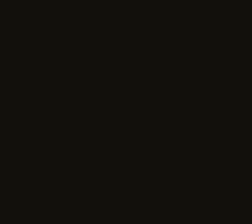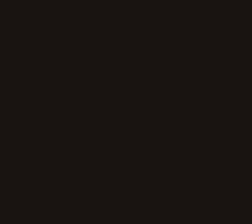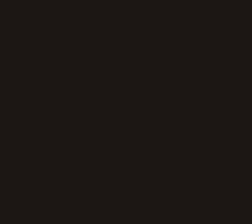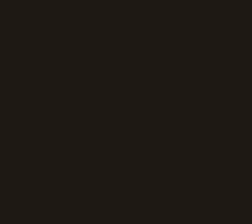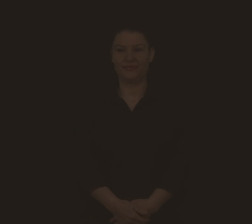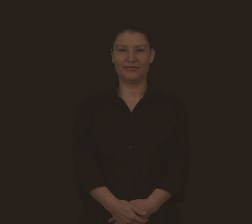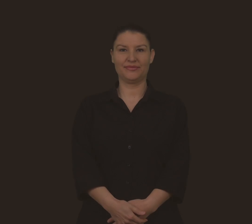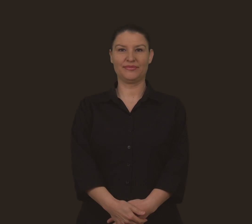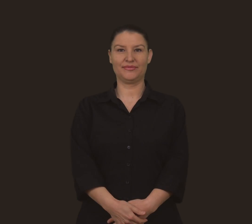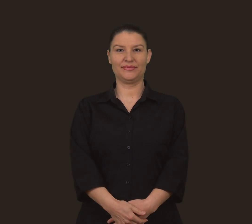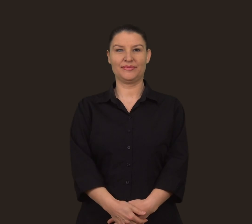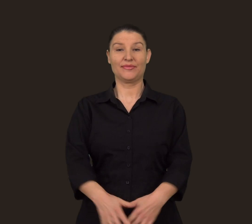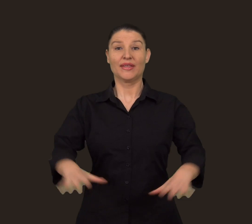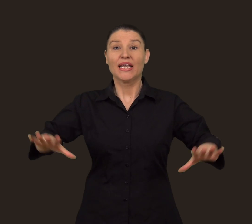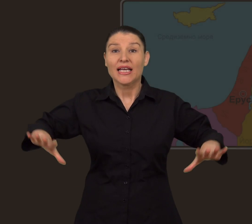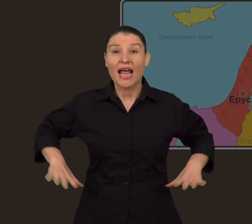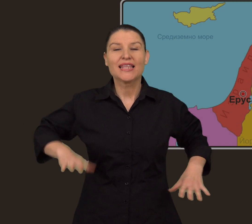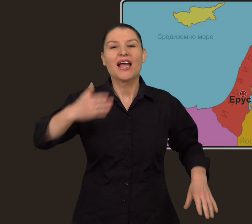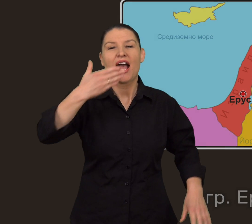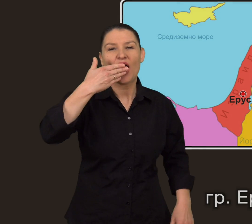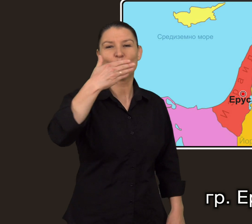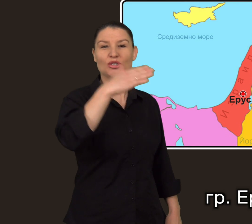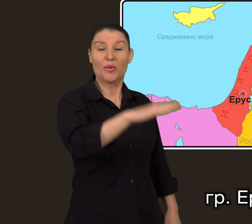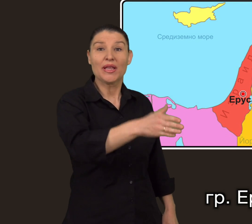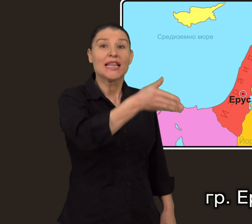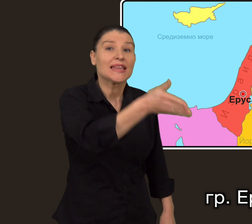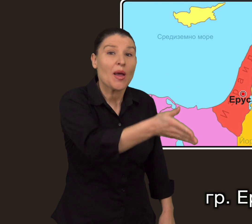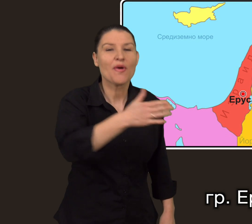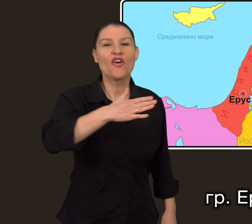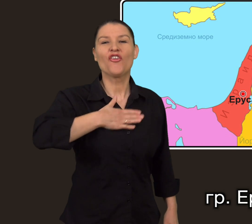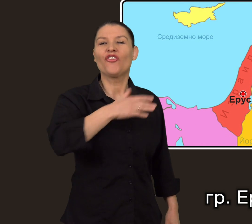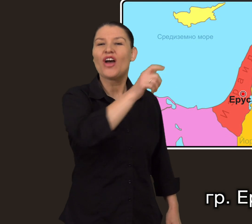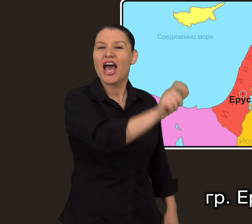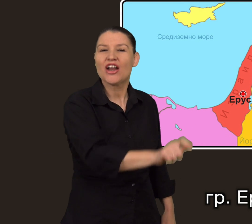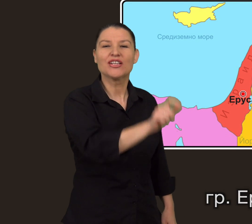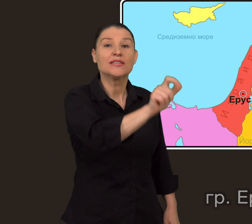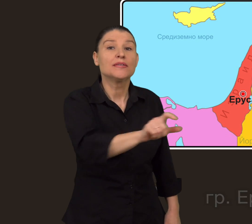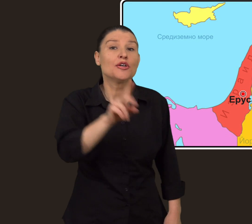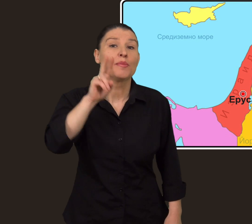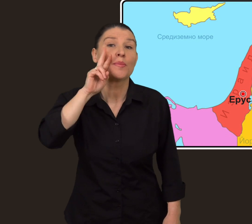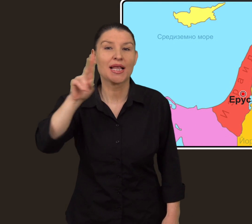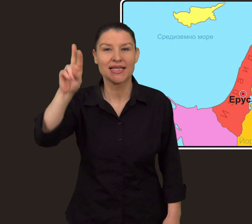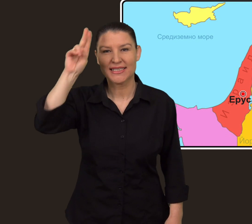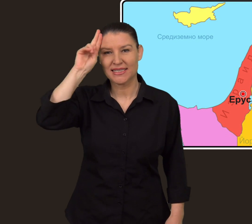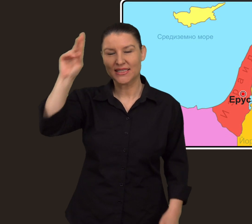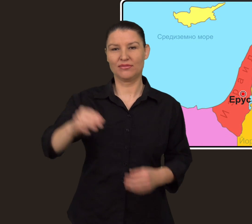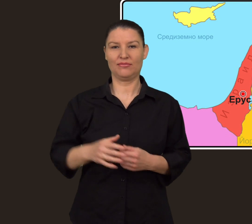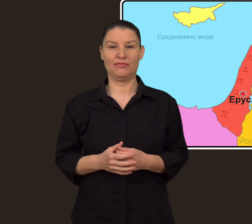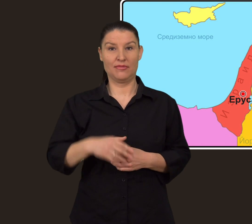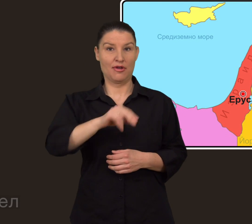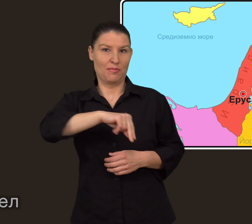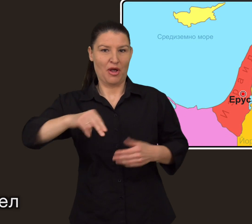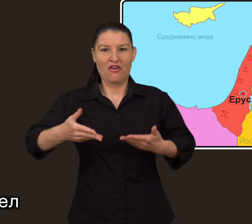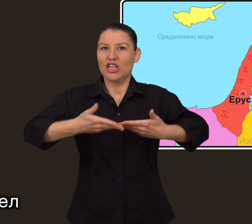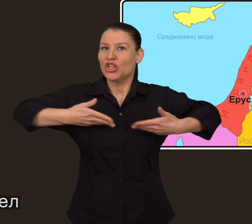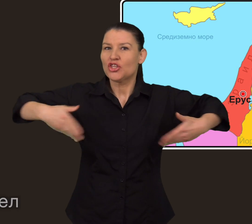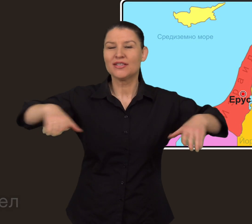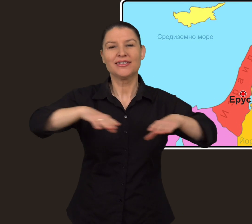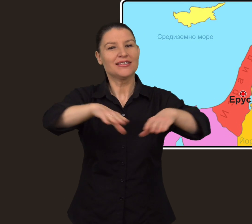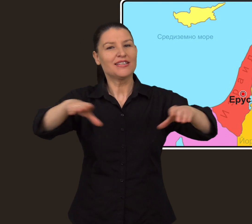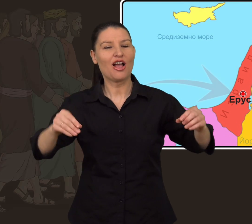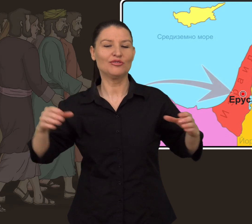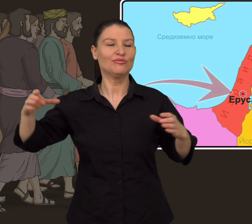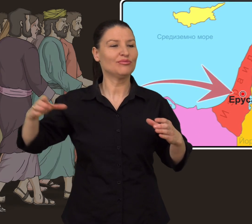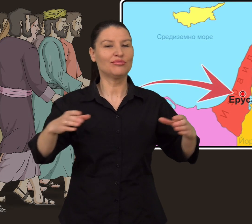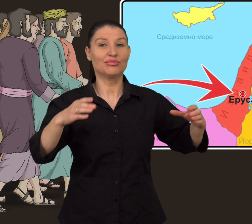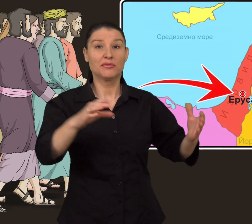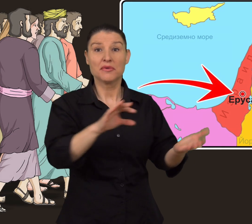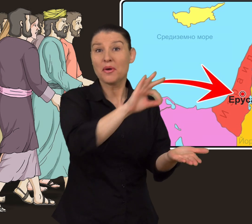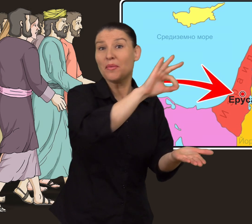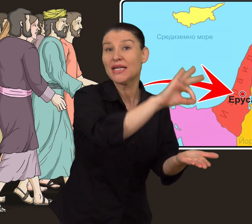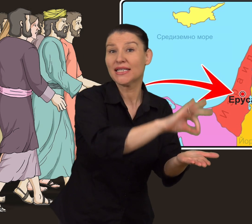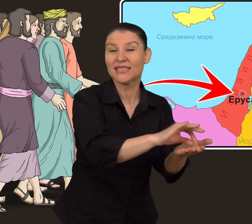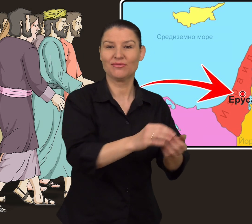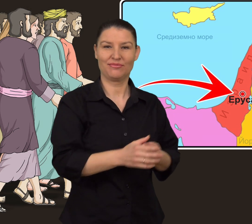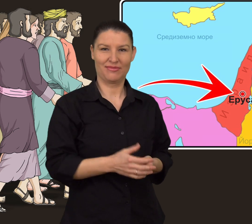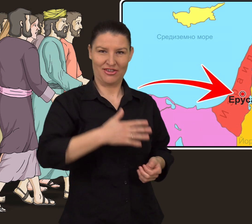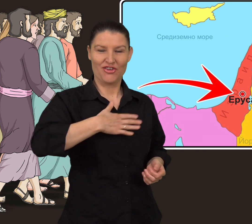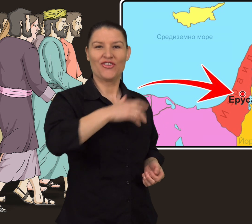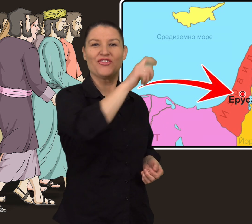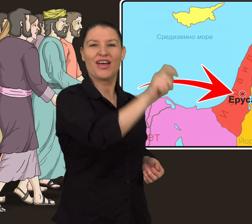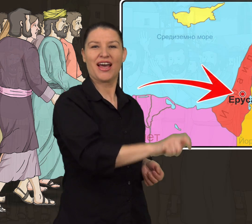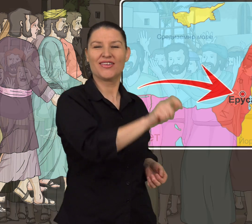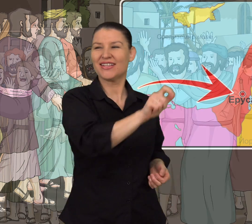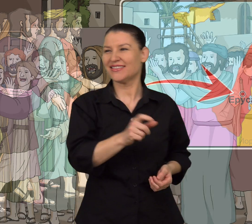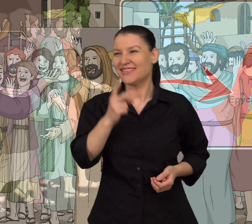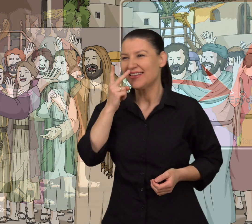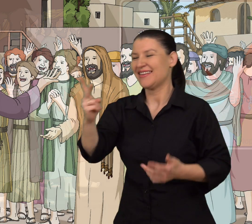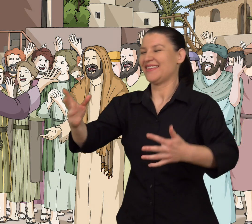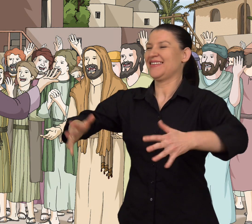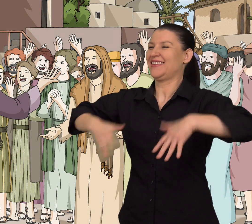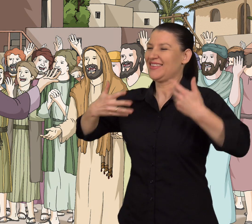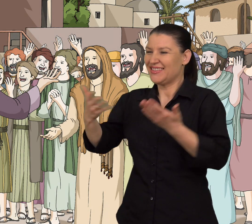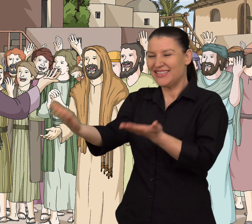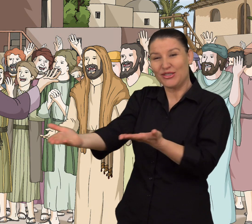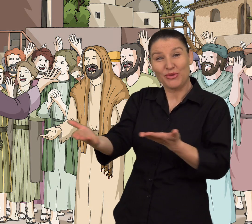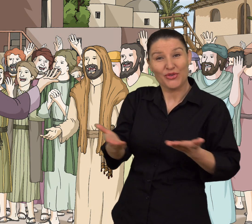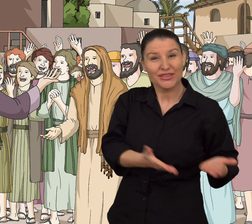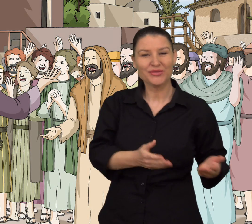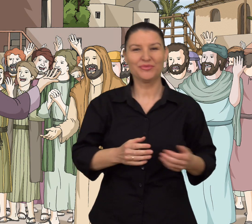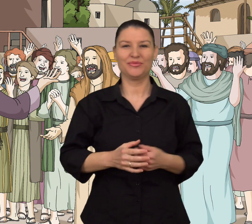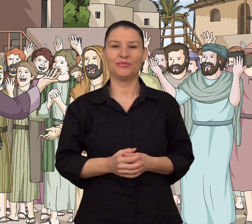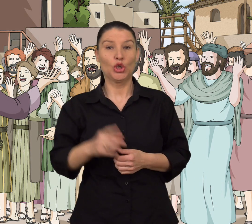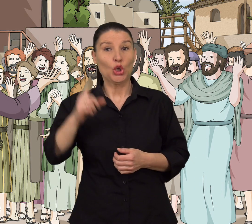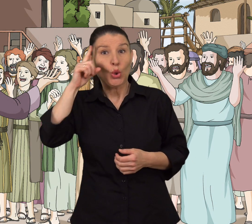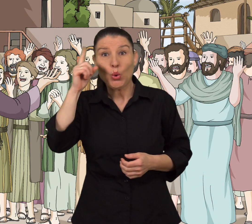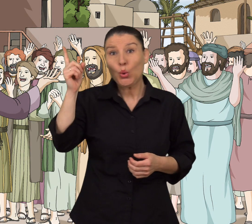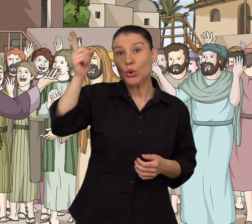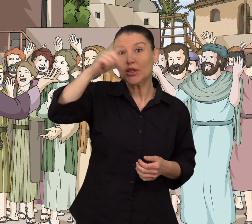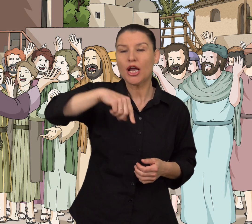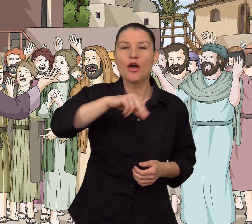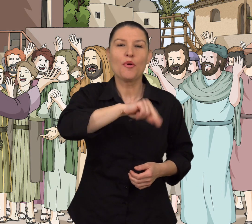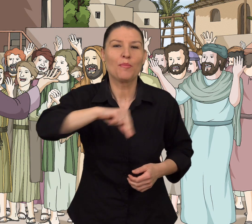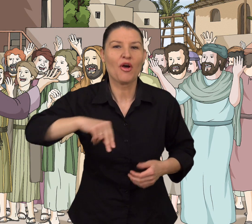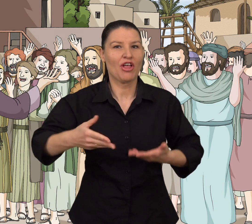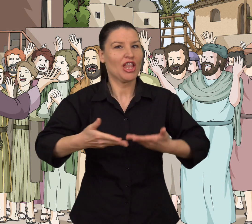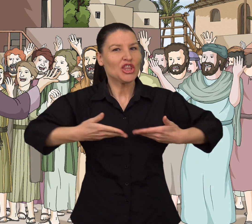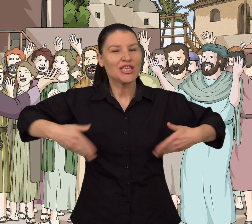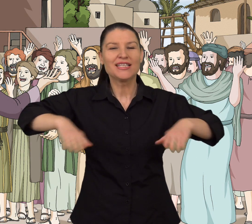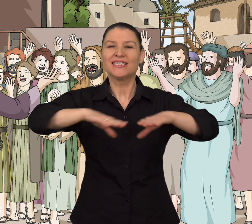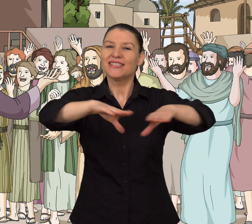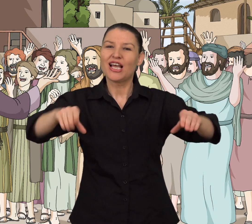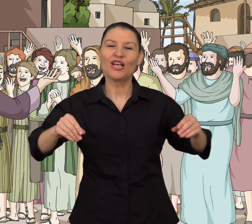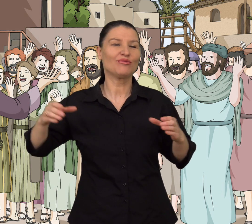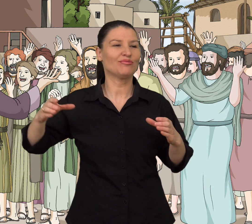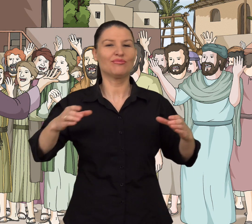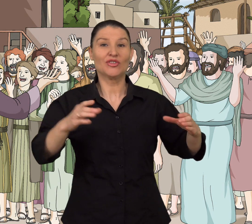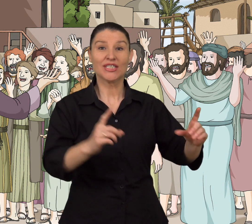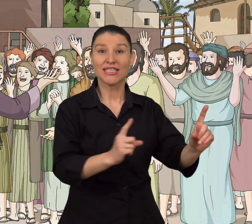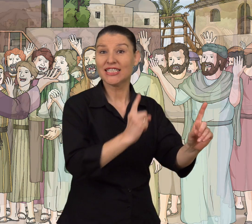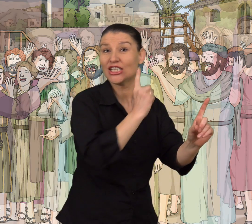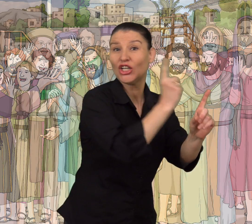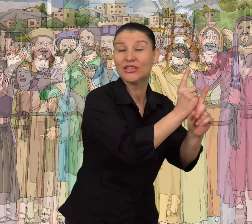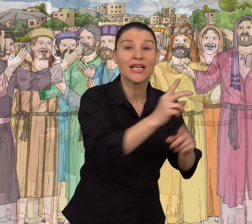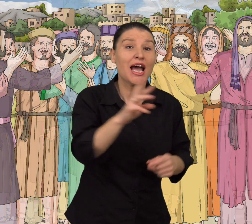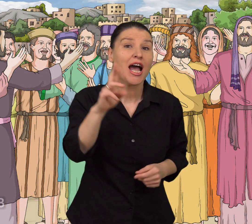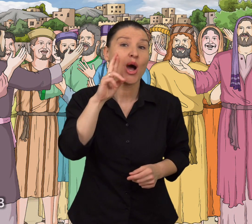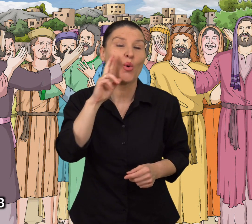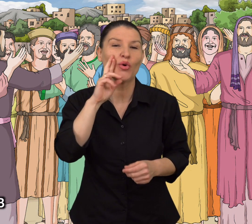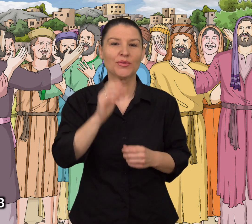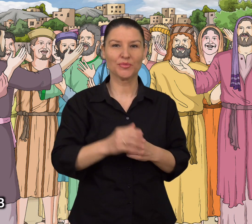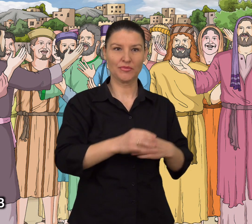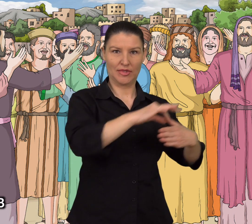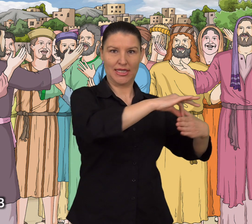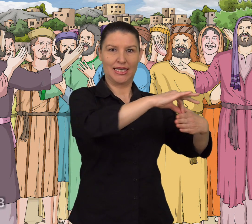When we arrived in Jerusalem, the brothers welcomed us joyfully.